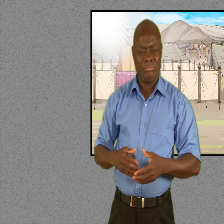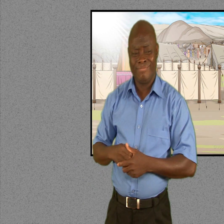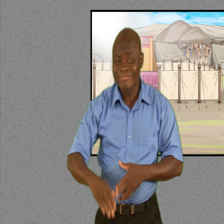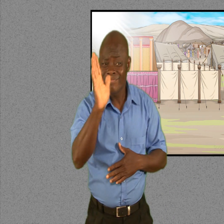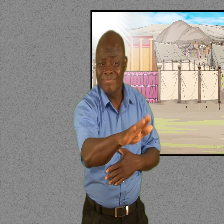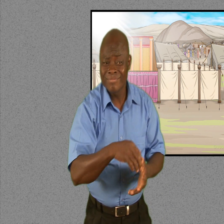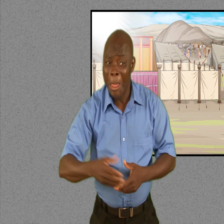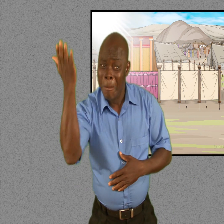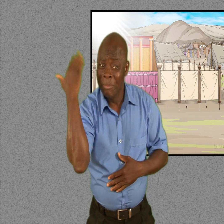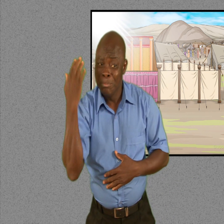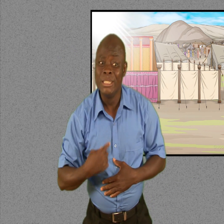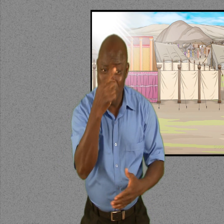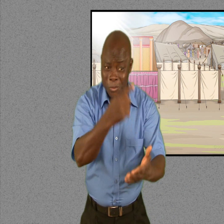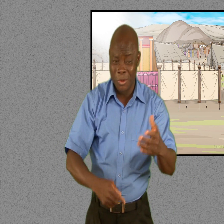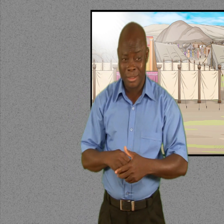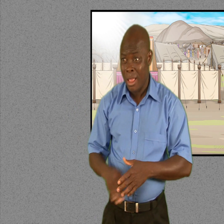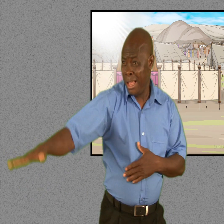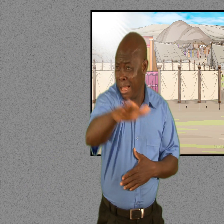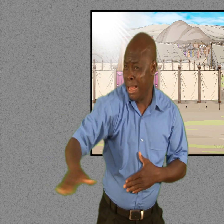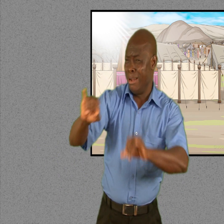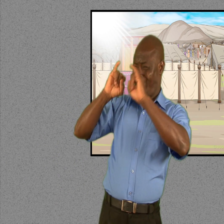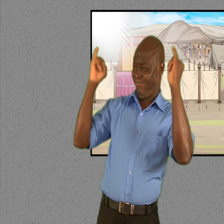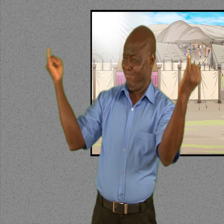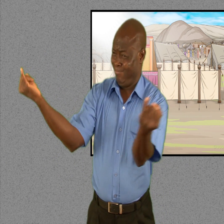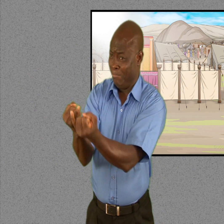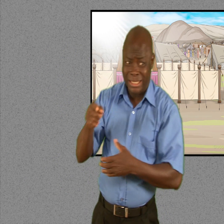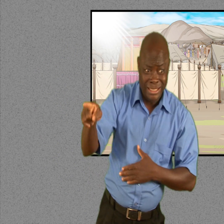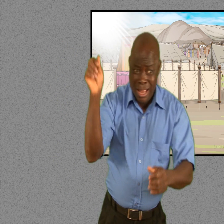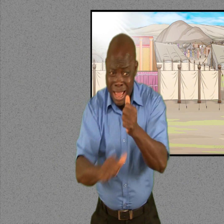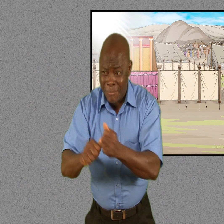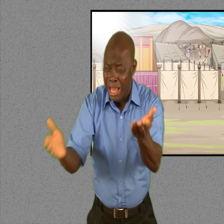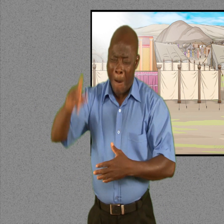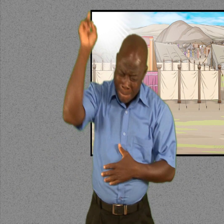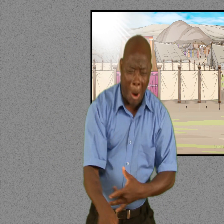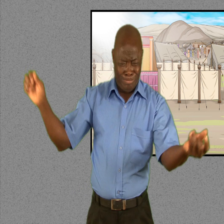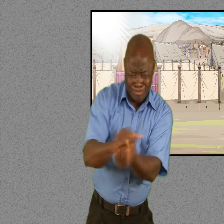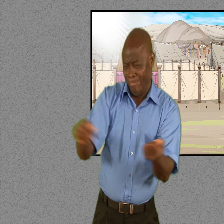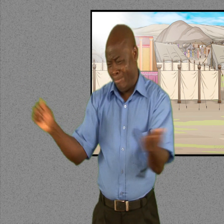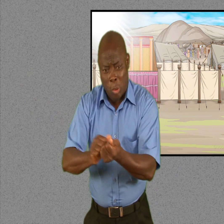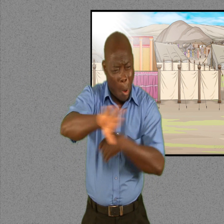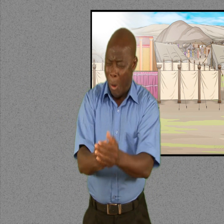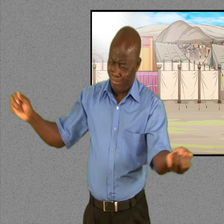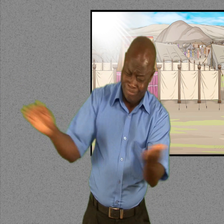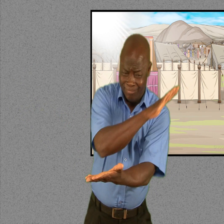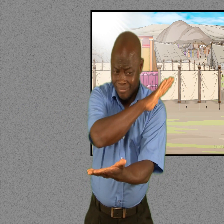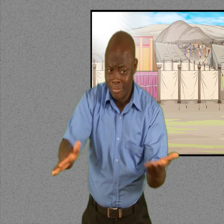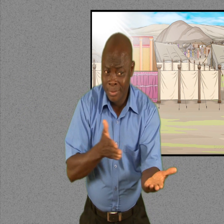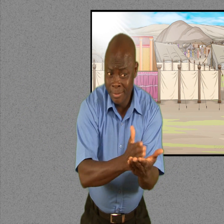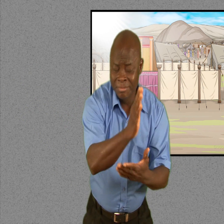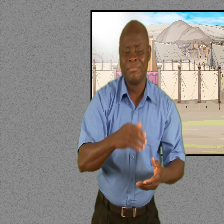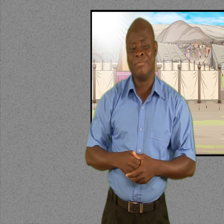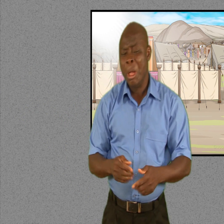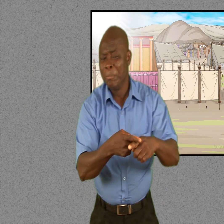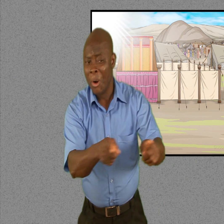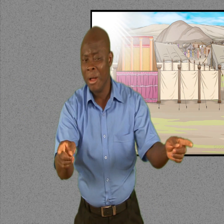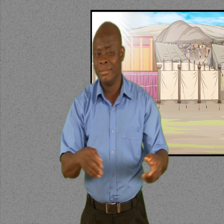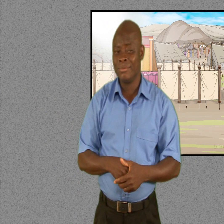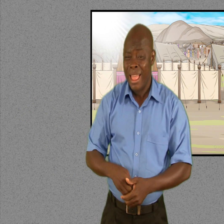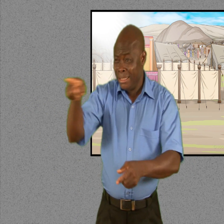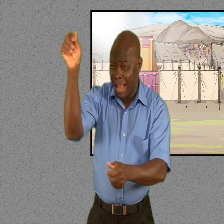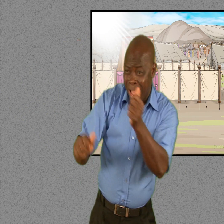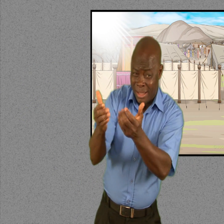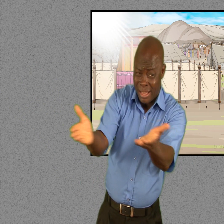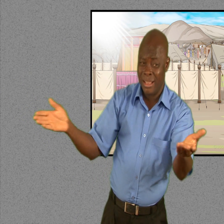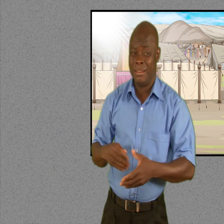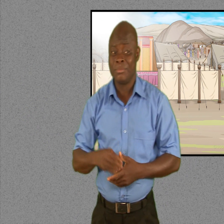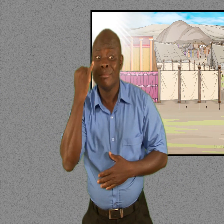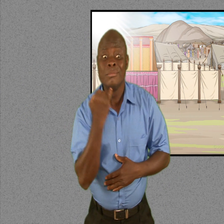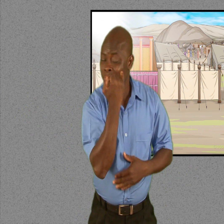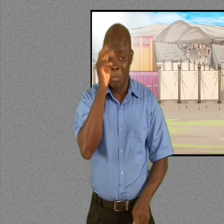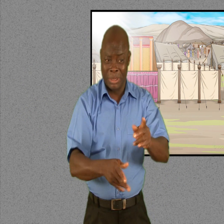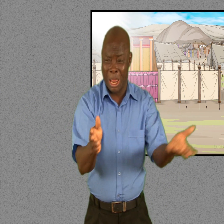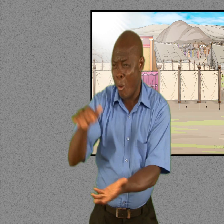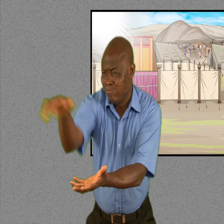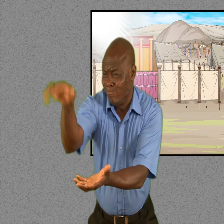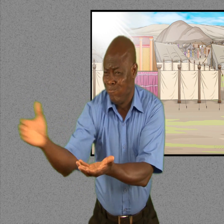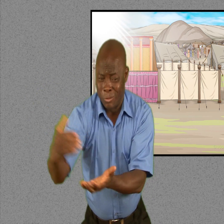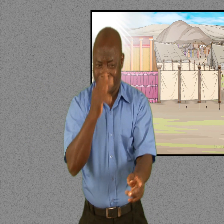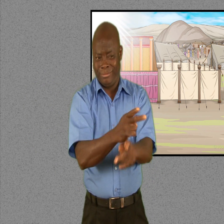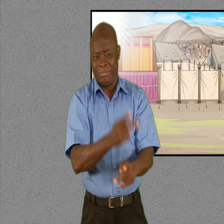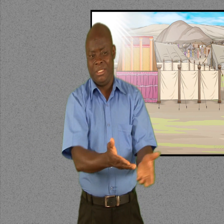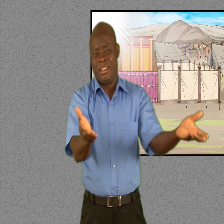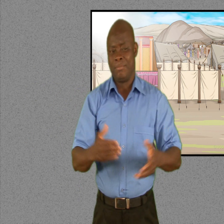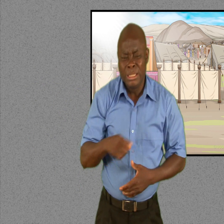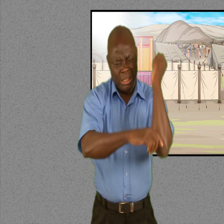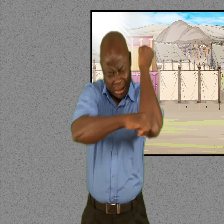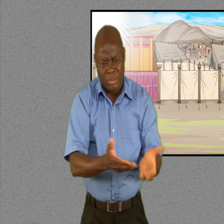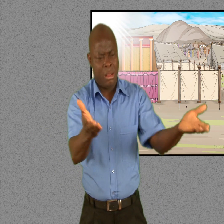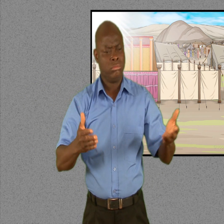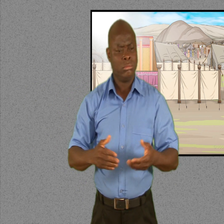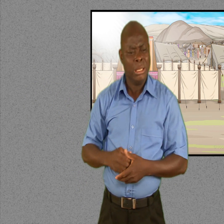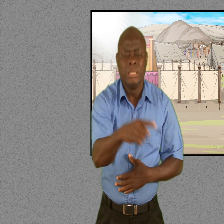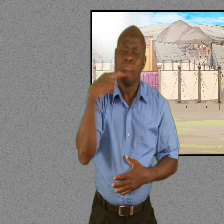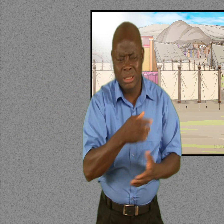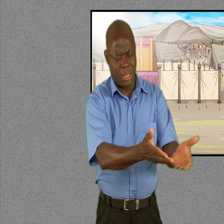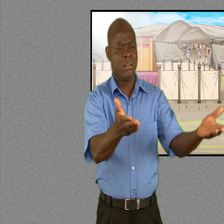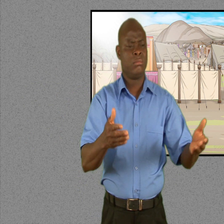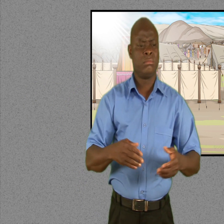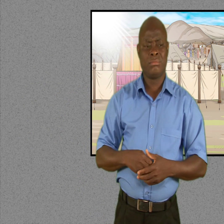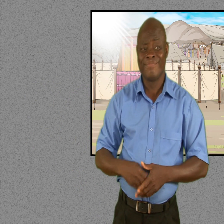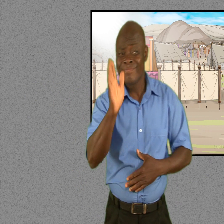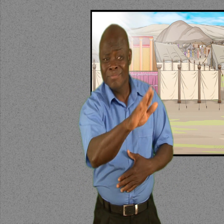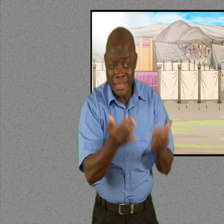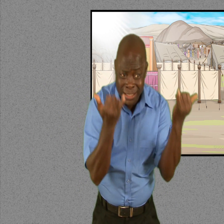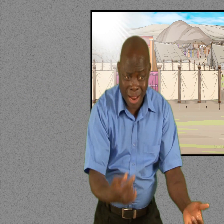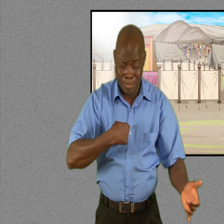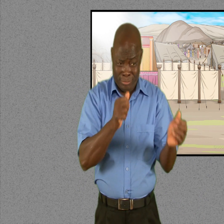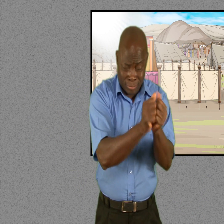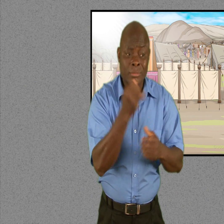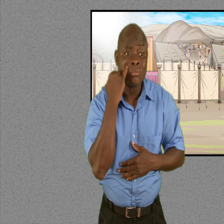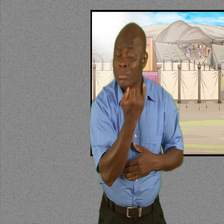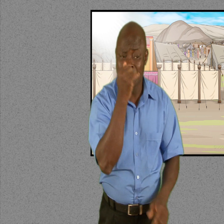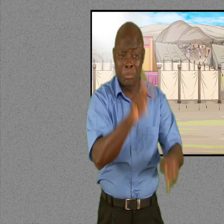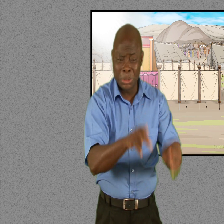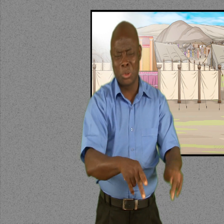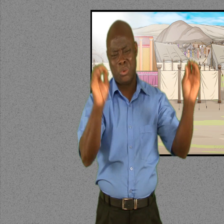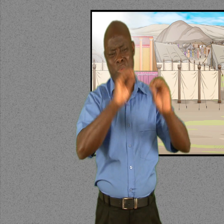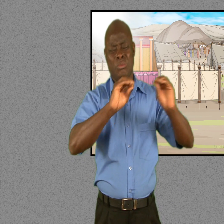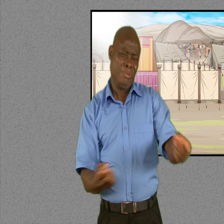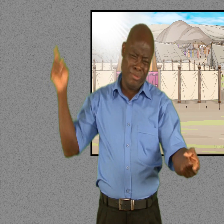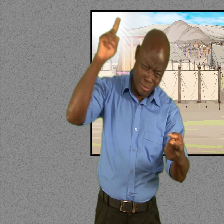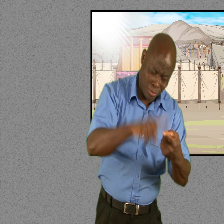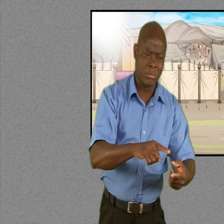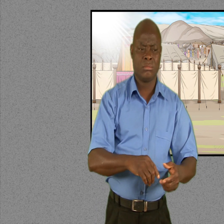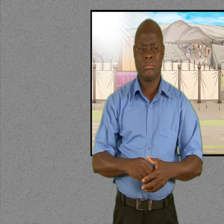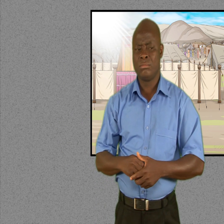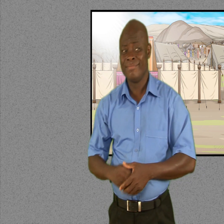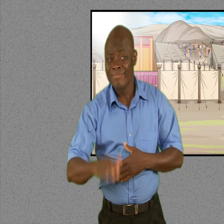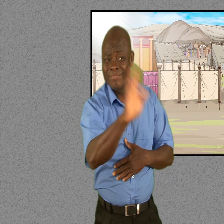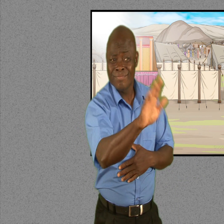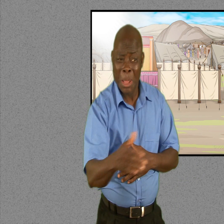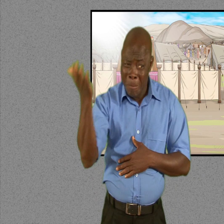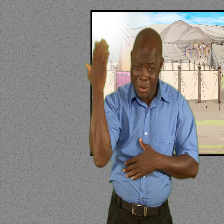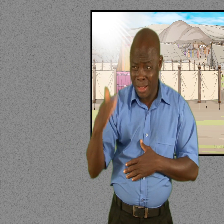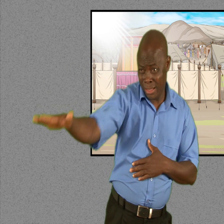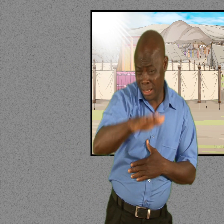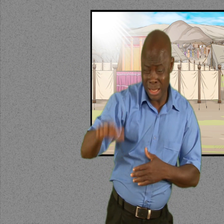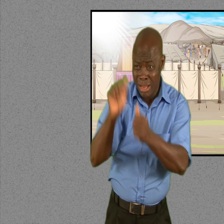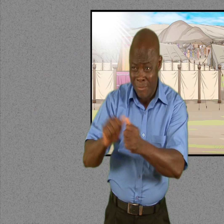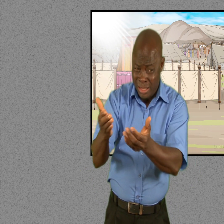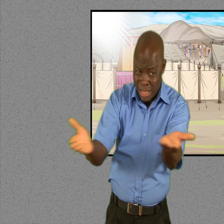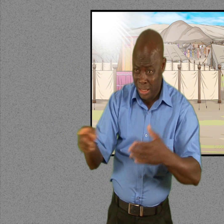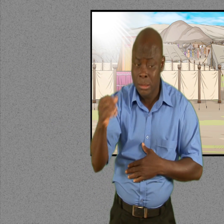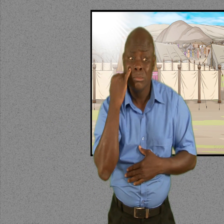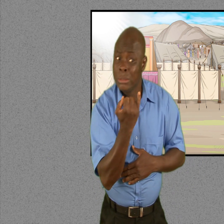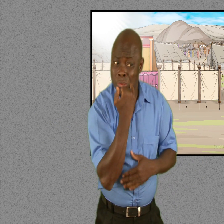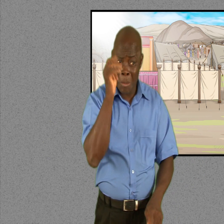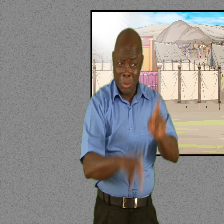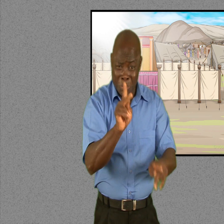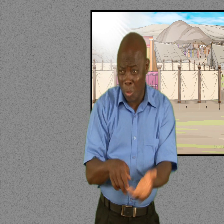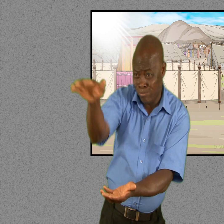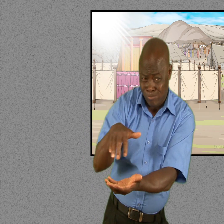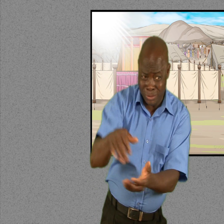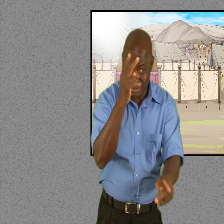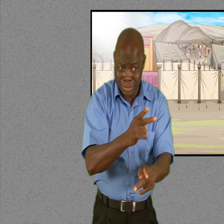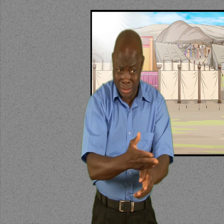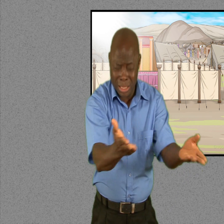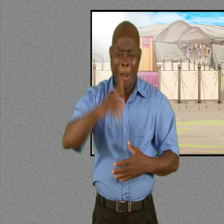Indeed, they have stolen and lied, and they have put these things with their own possessions. This is why the Israelites cannot stand against their enemies.